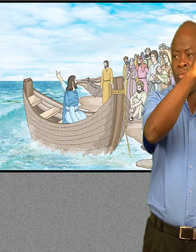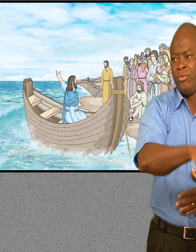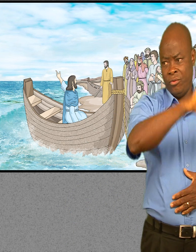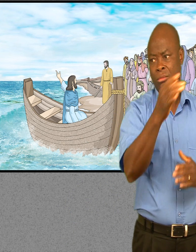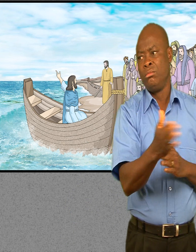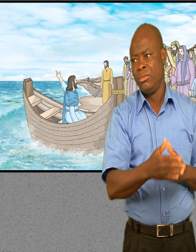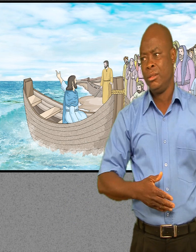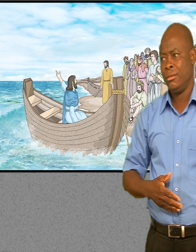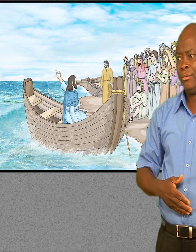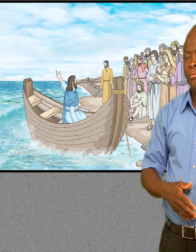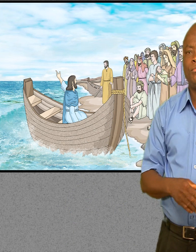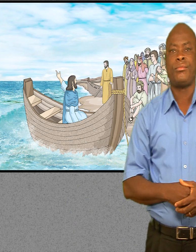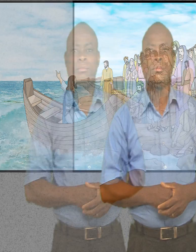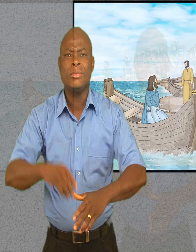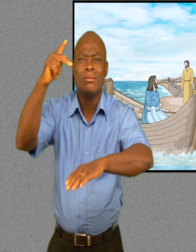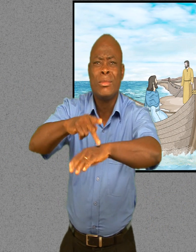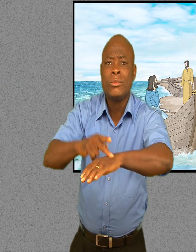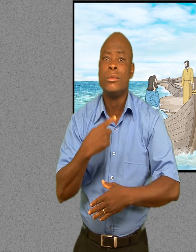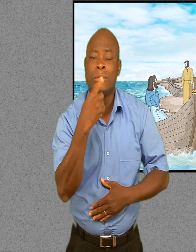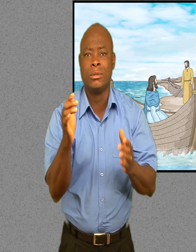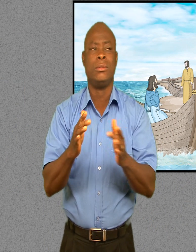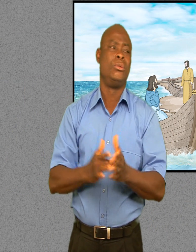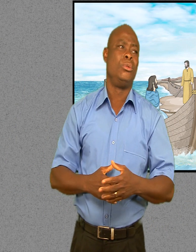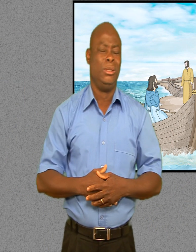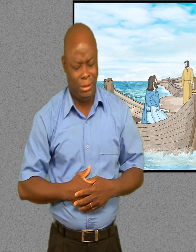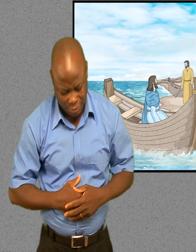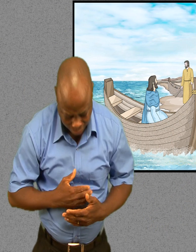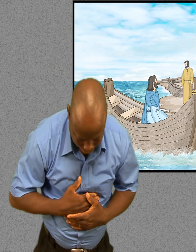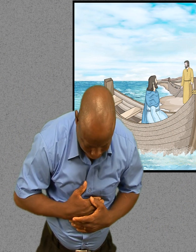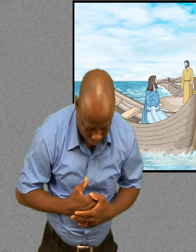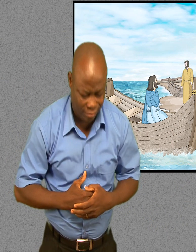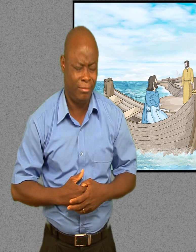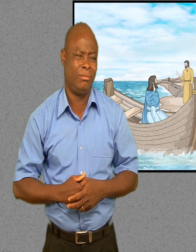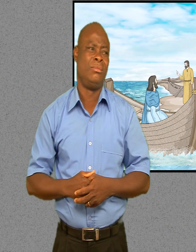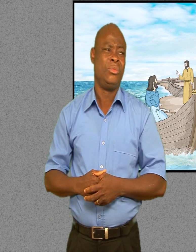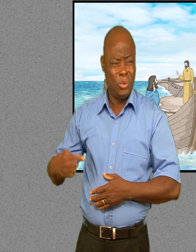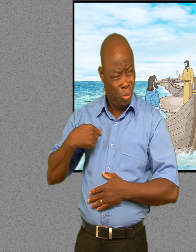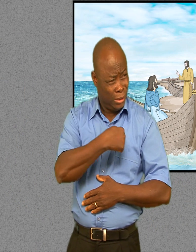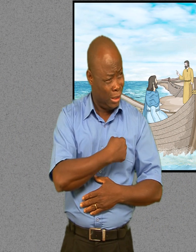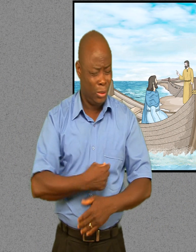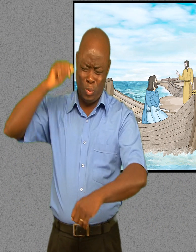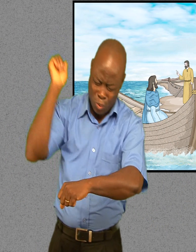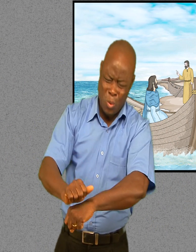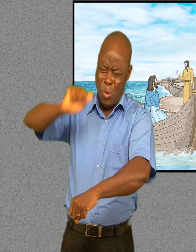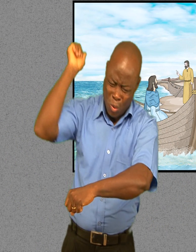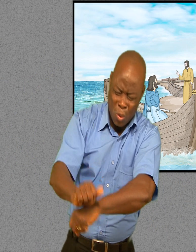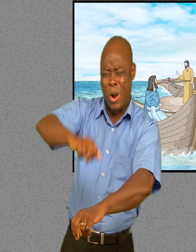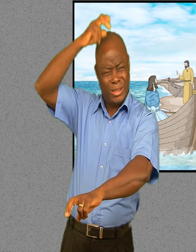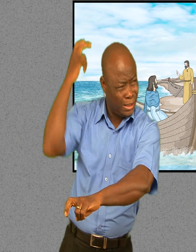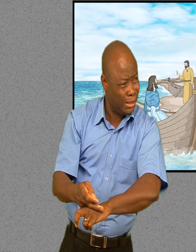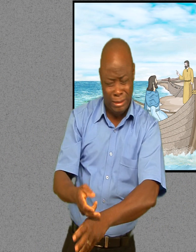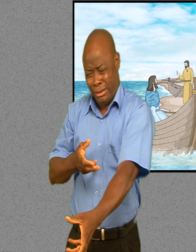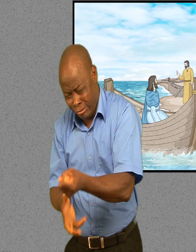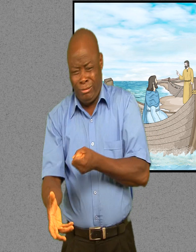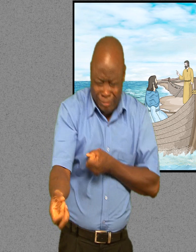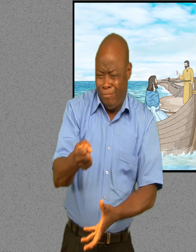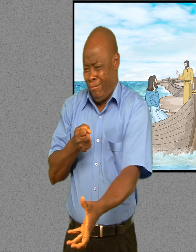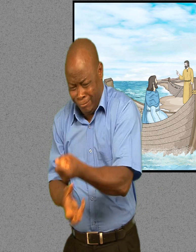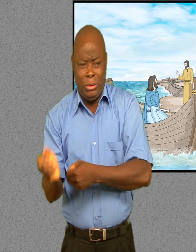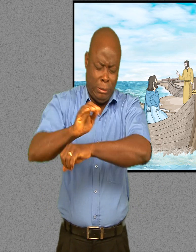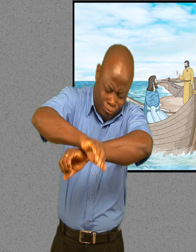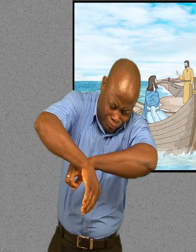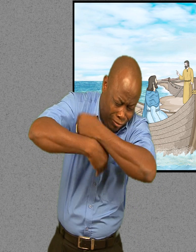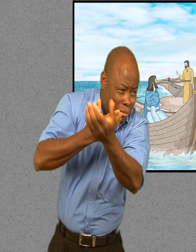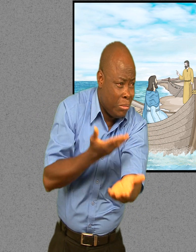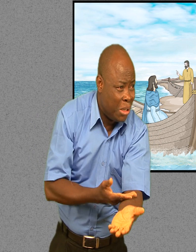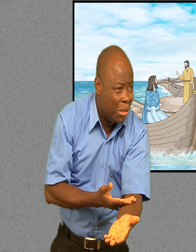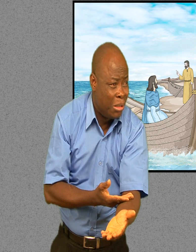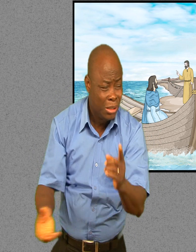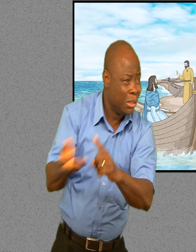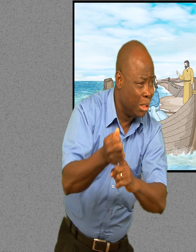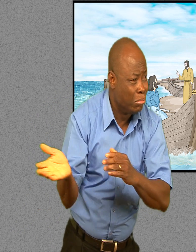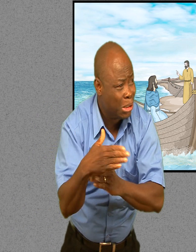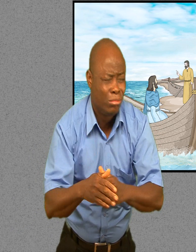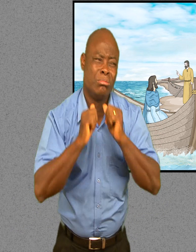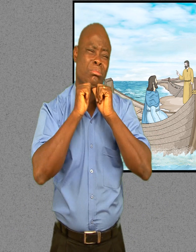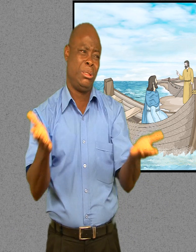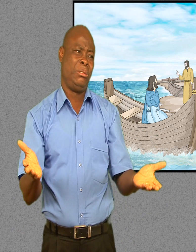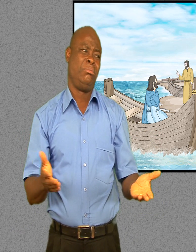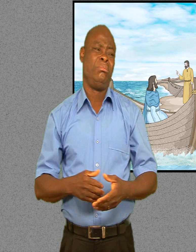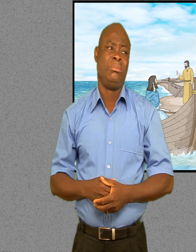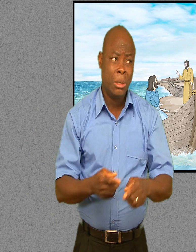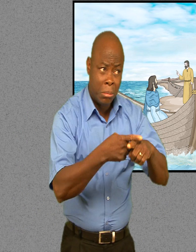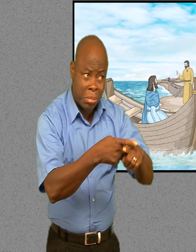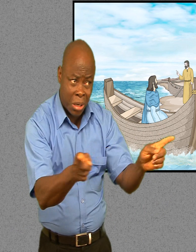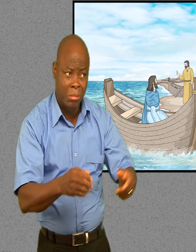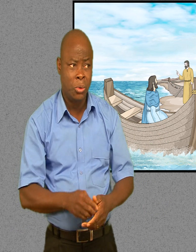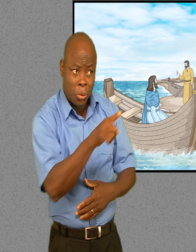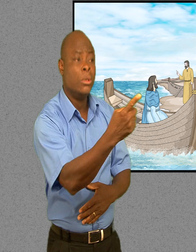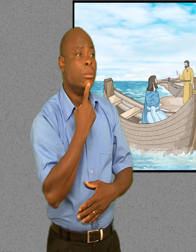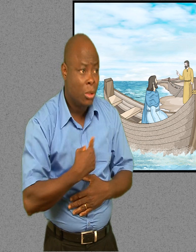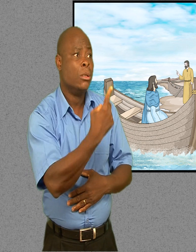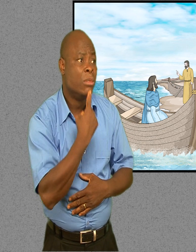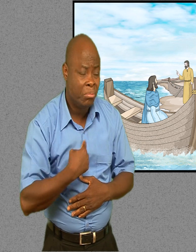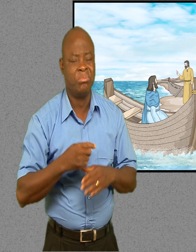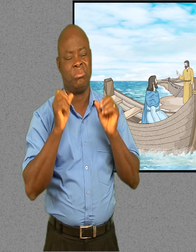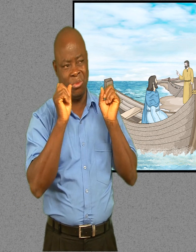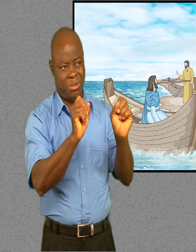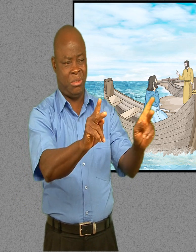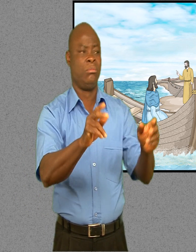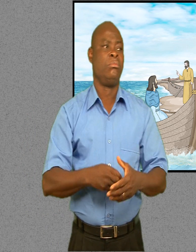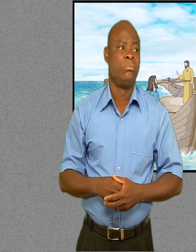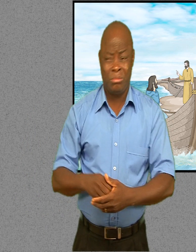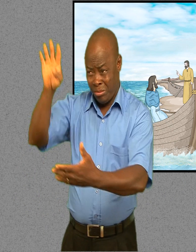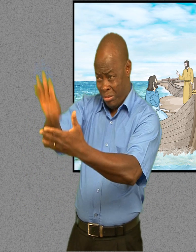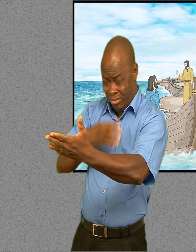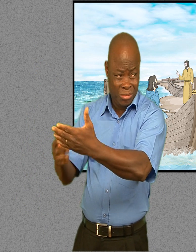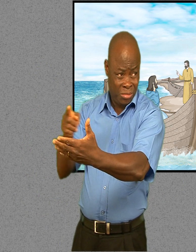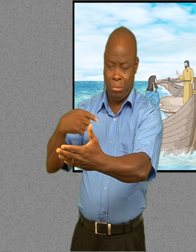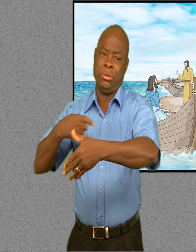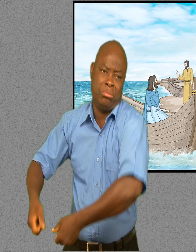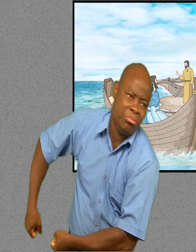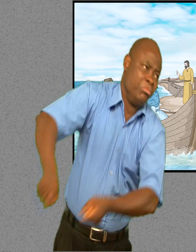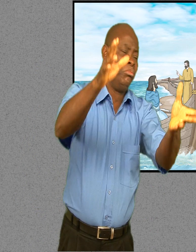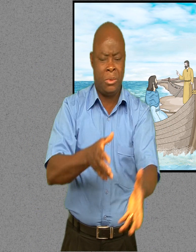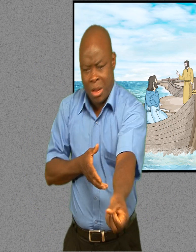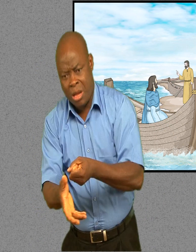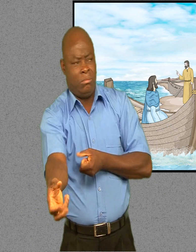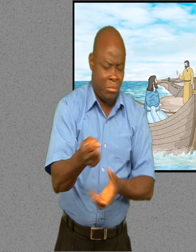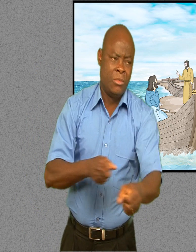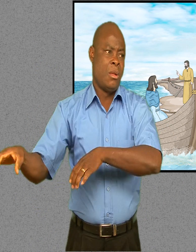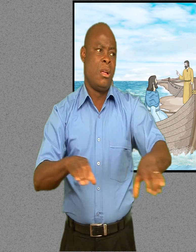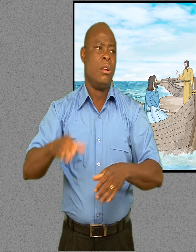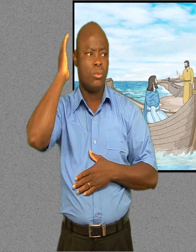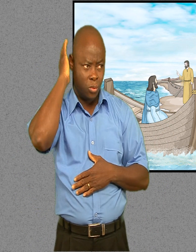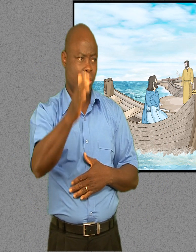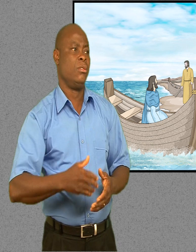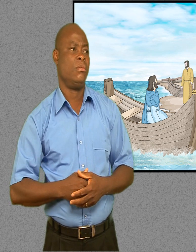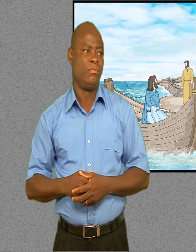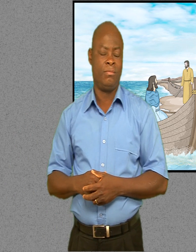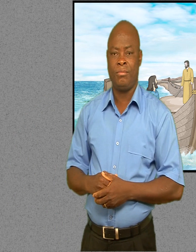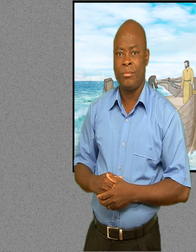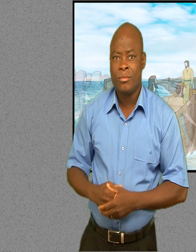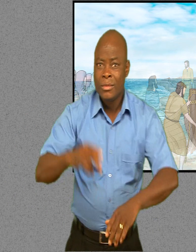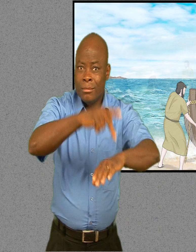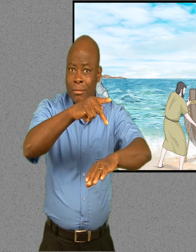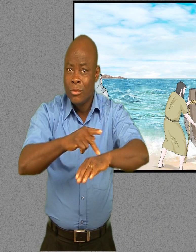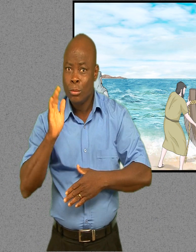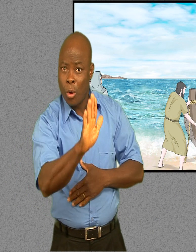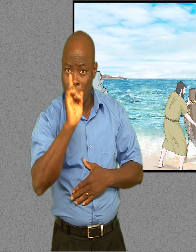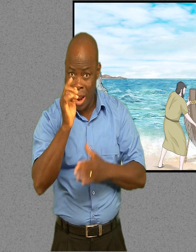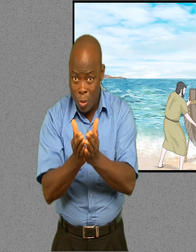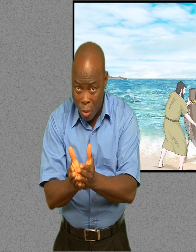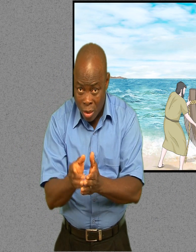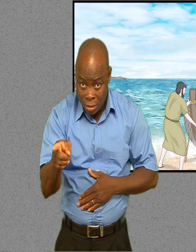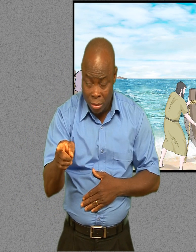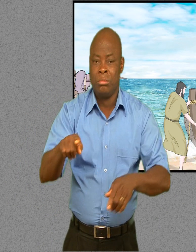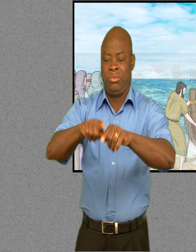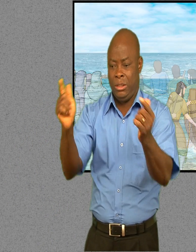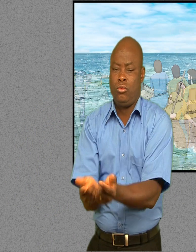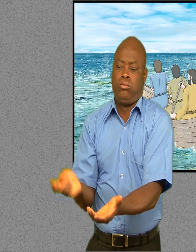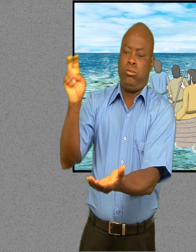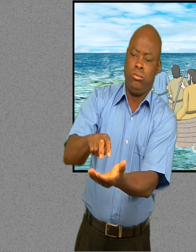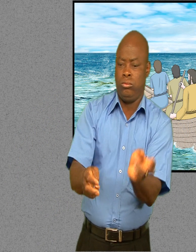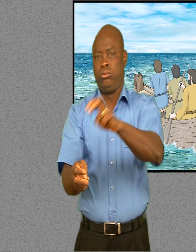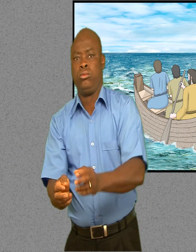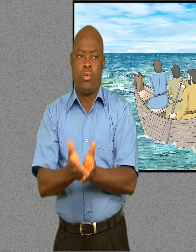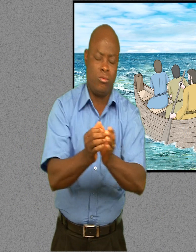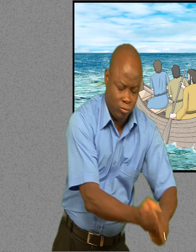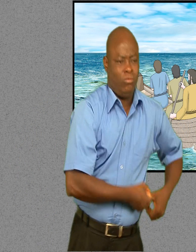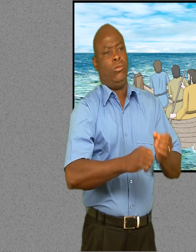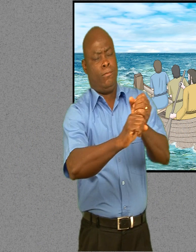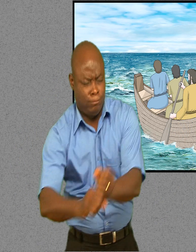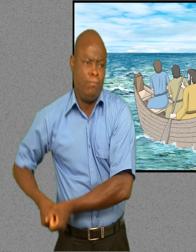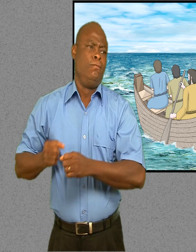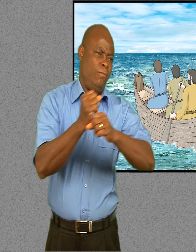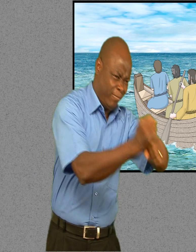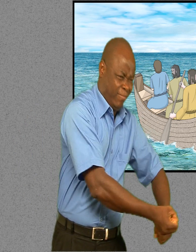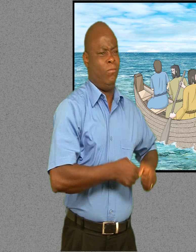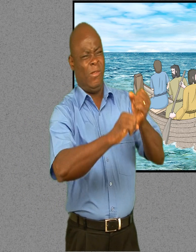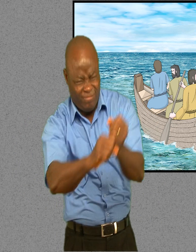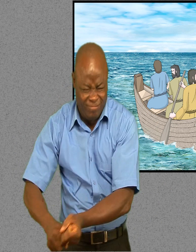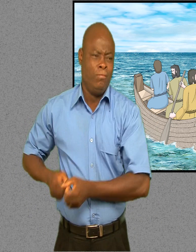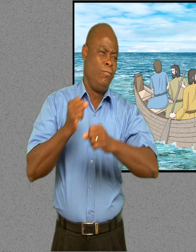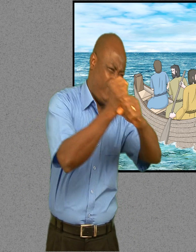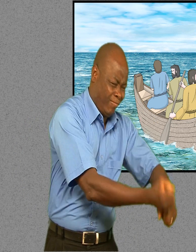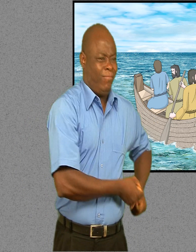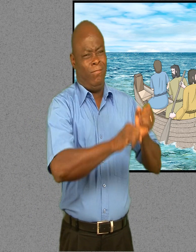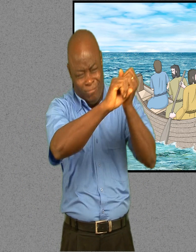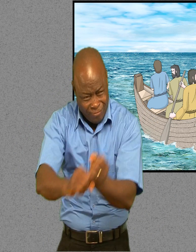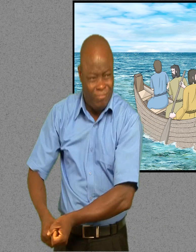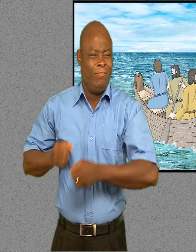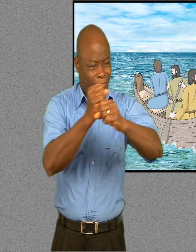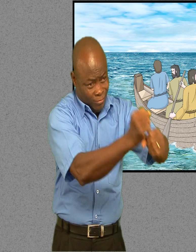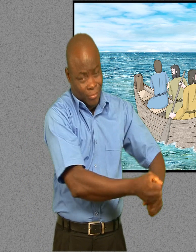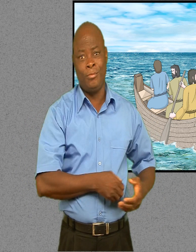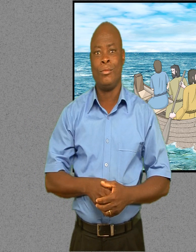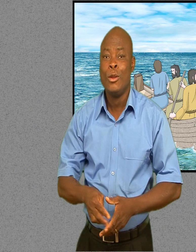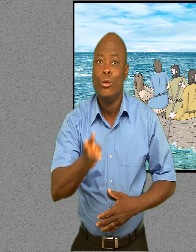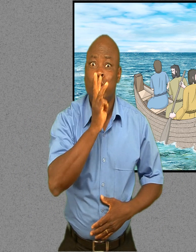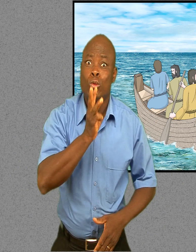“Master,” Simon replied, “we have worked hard all night without catching anything. But because You say so, I will let down the nets.”